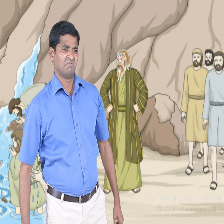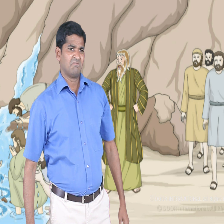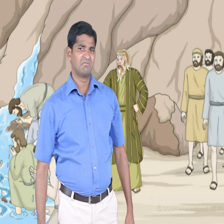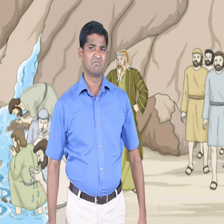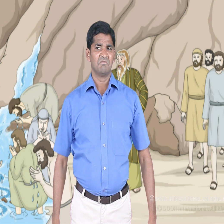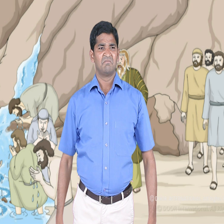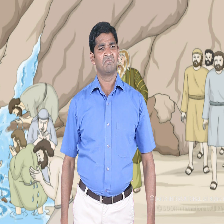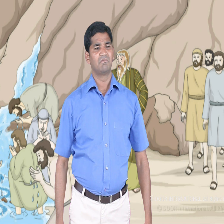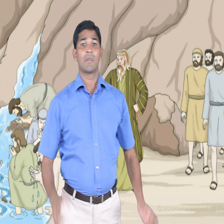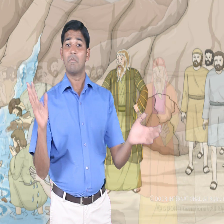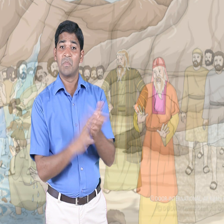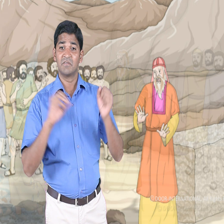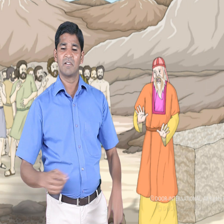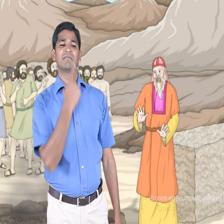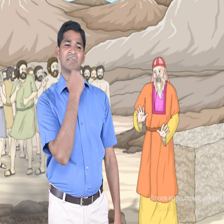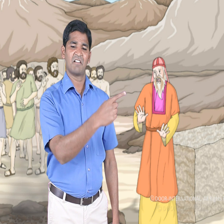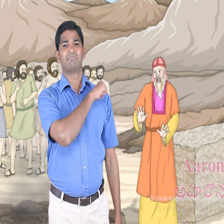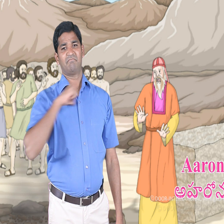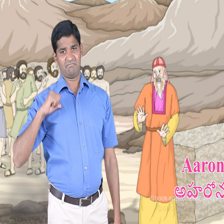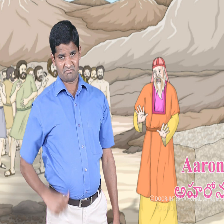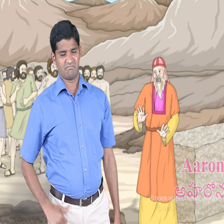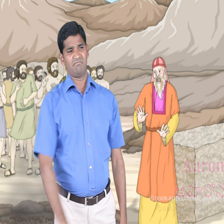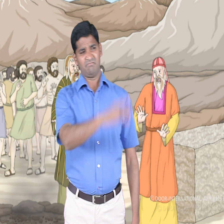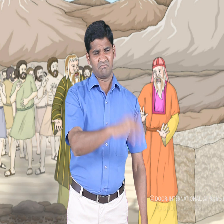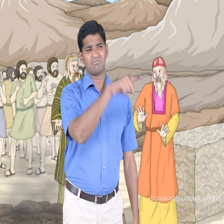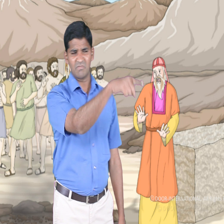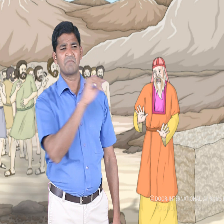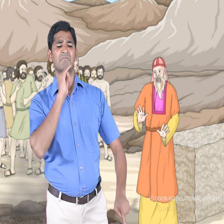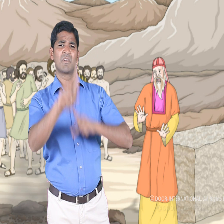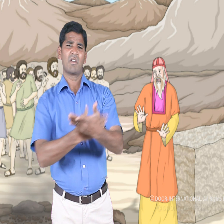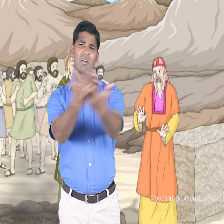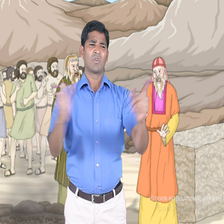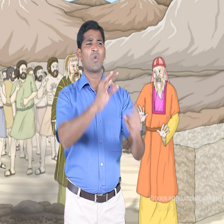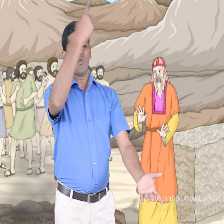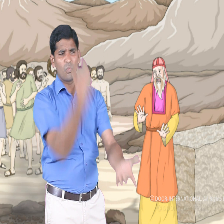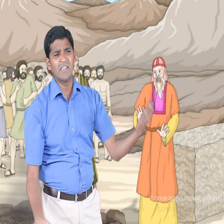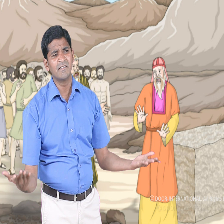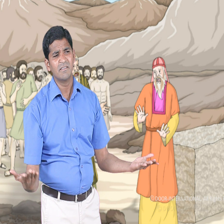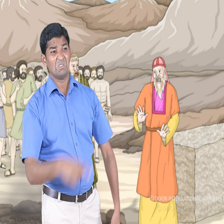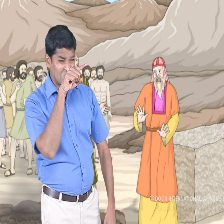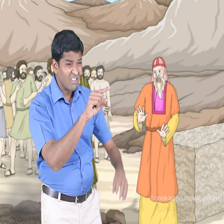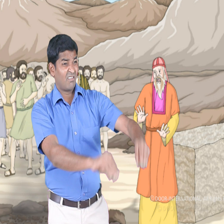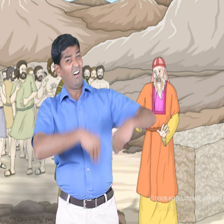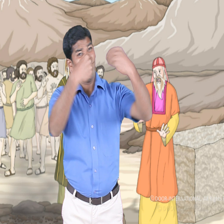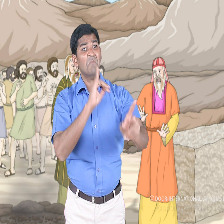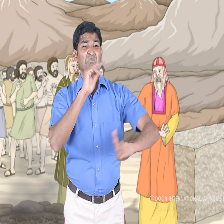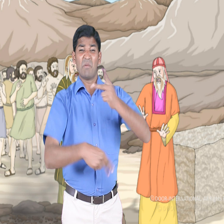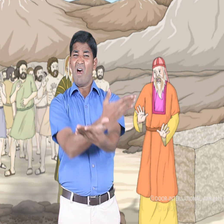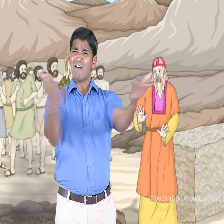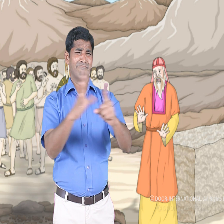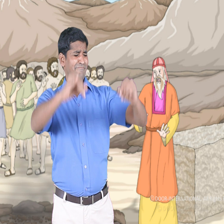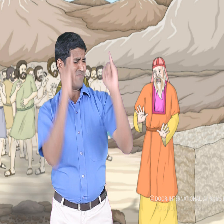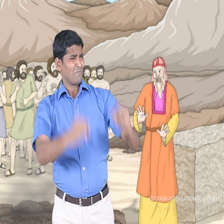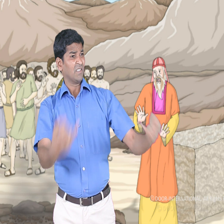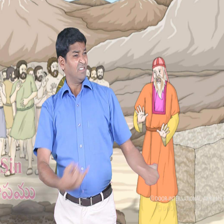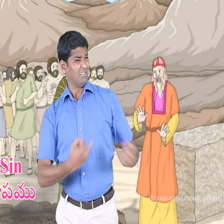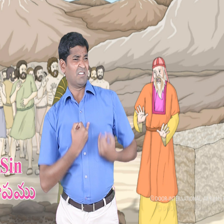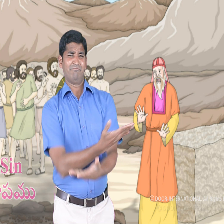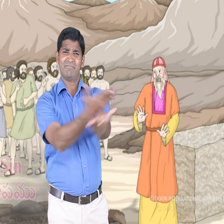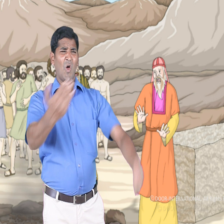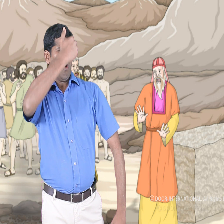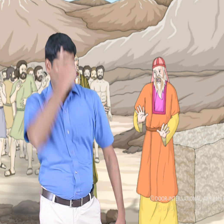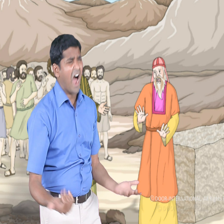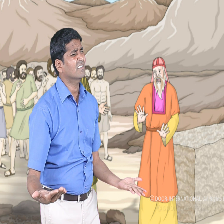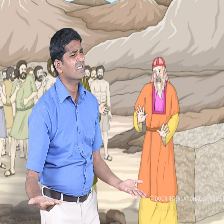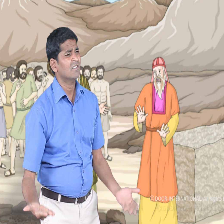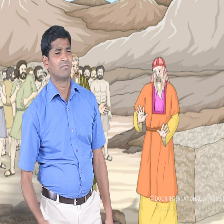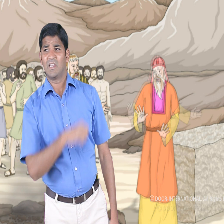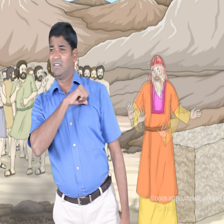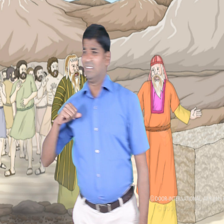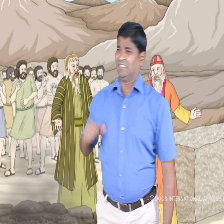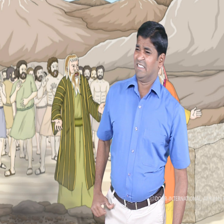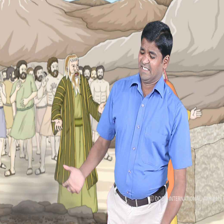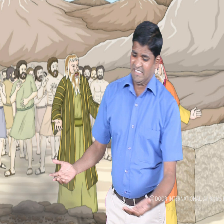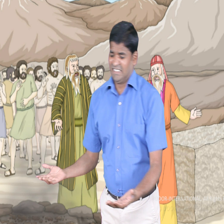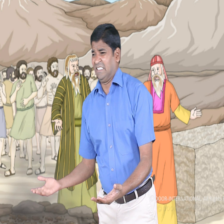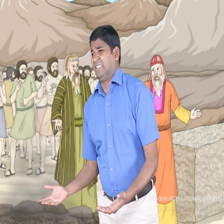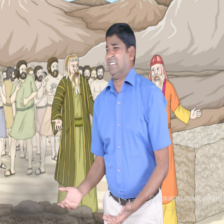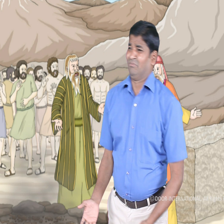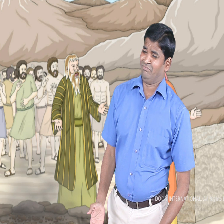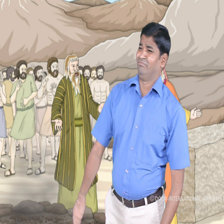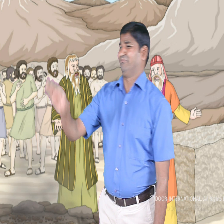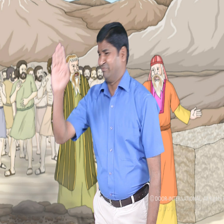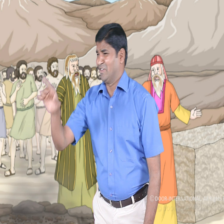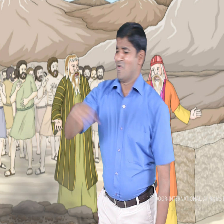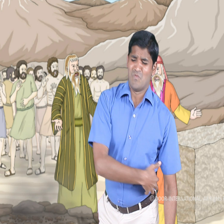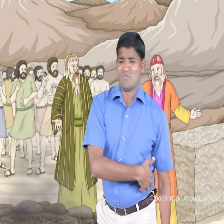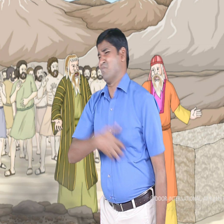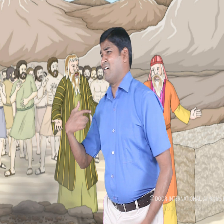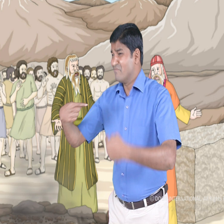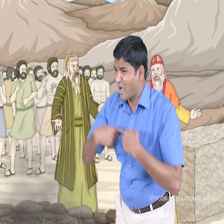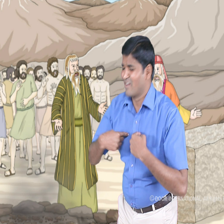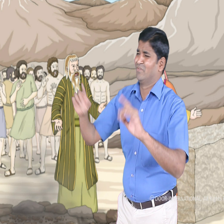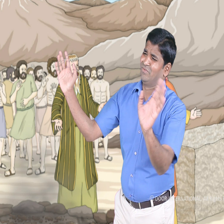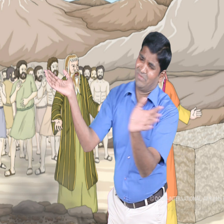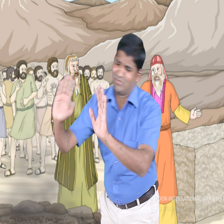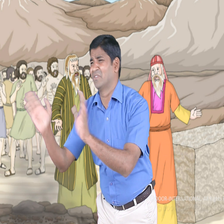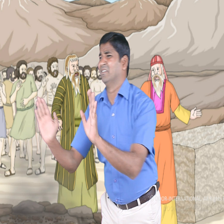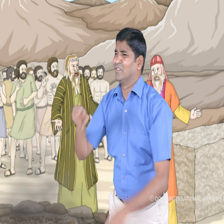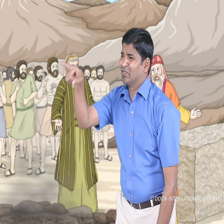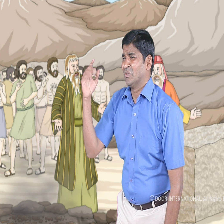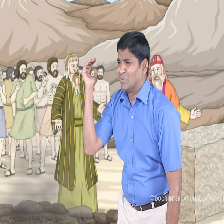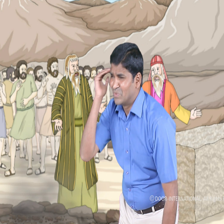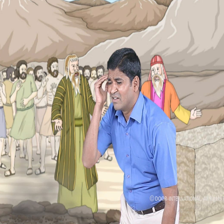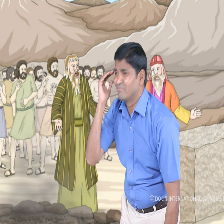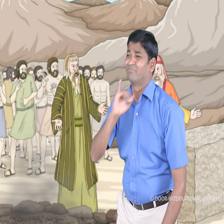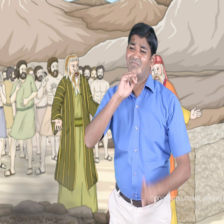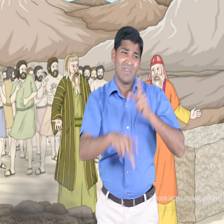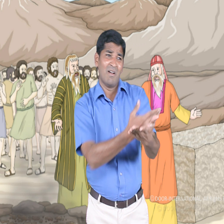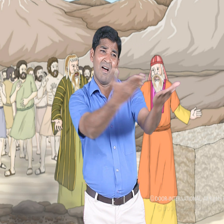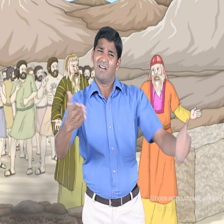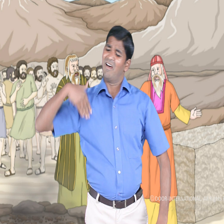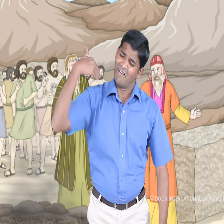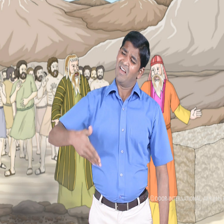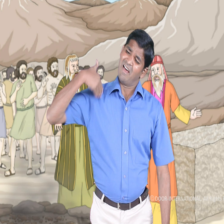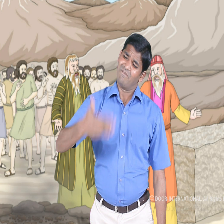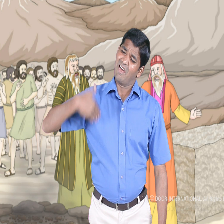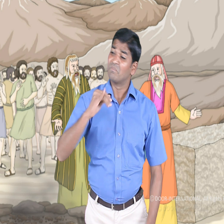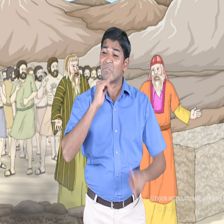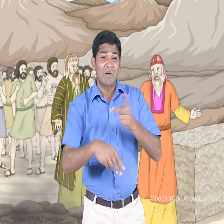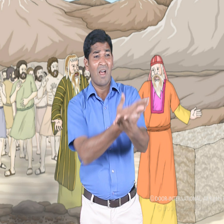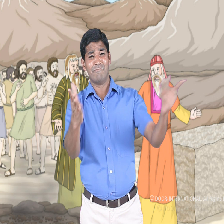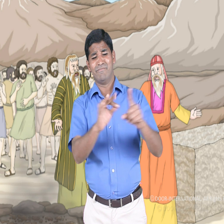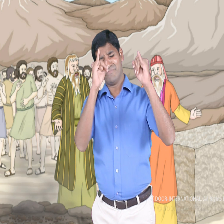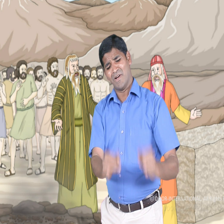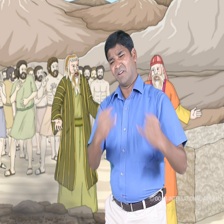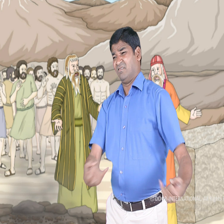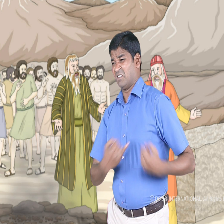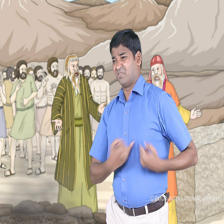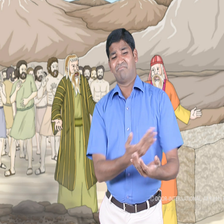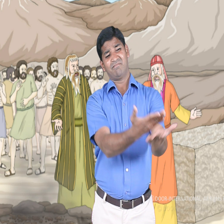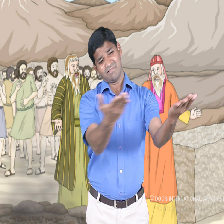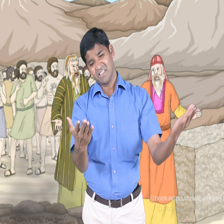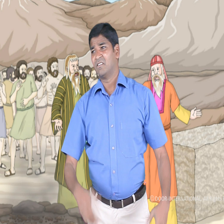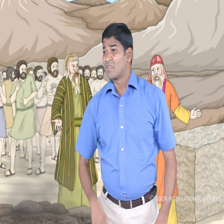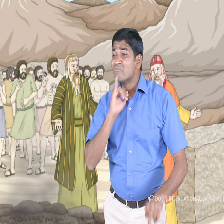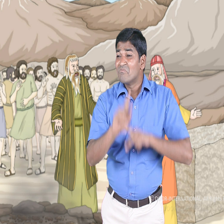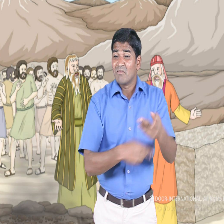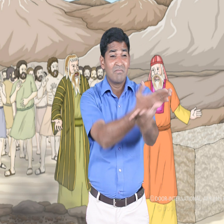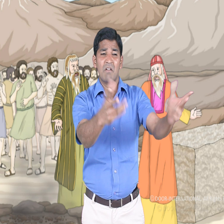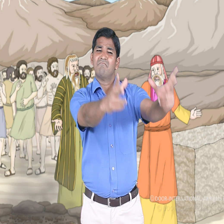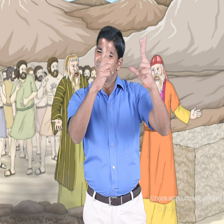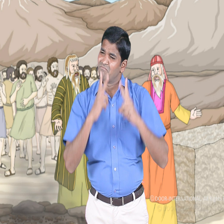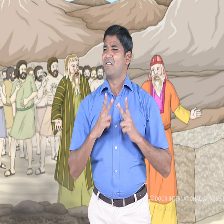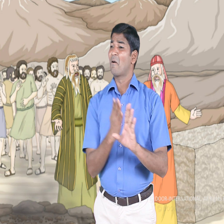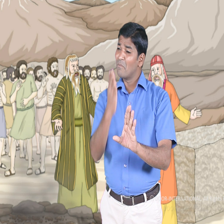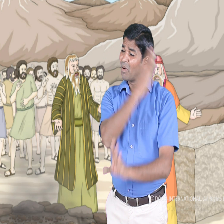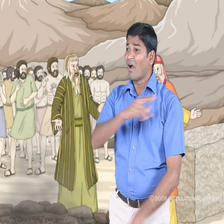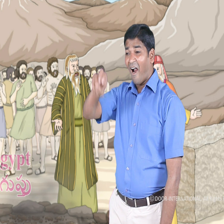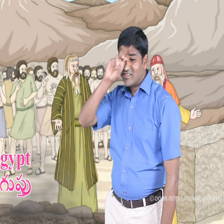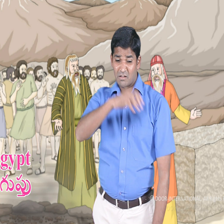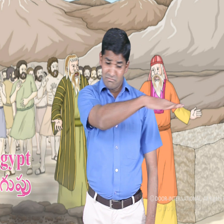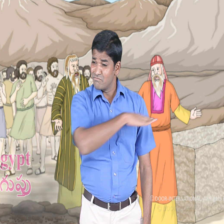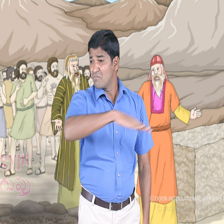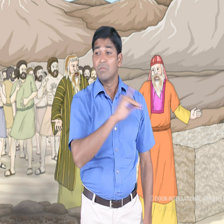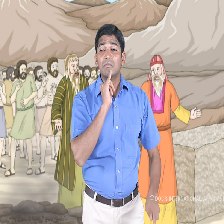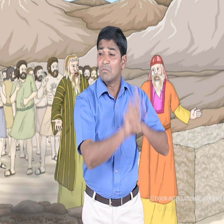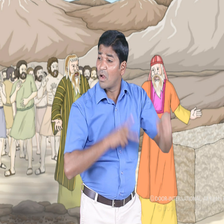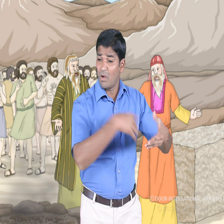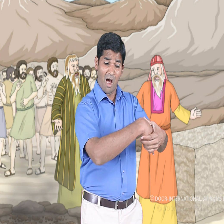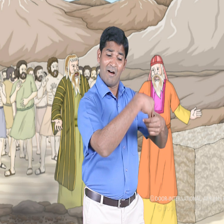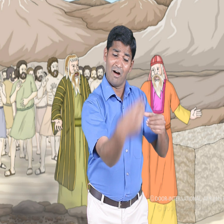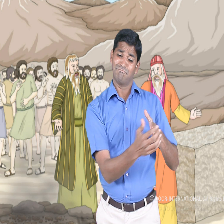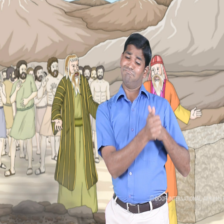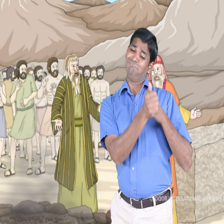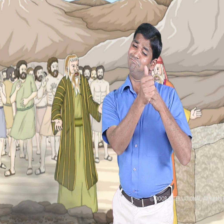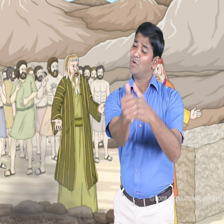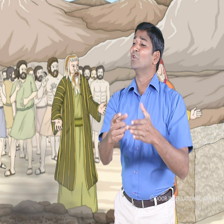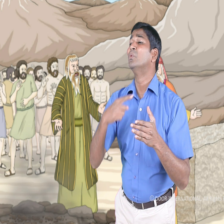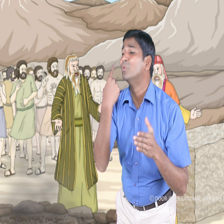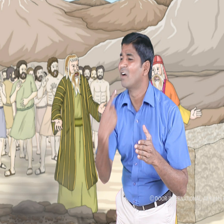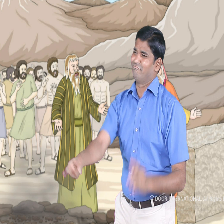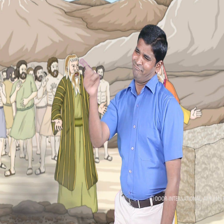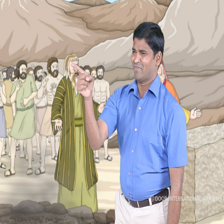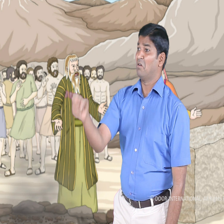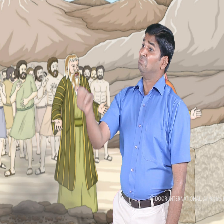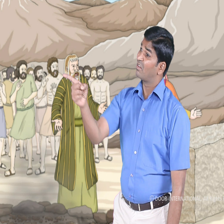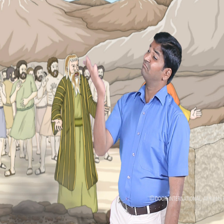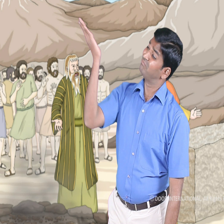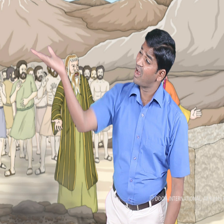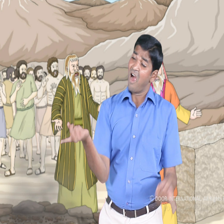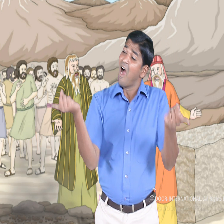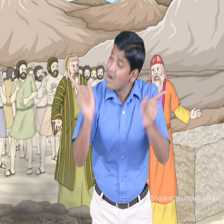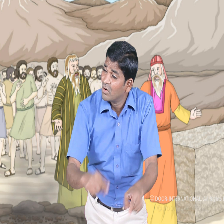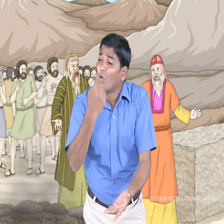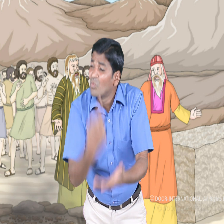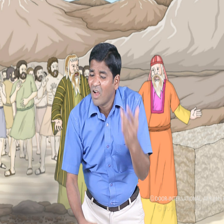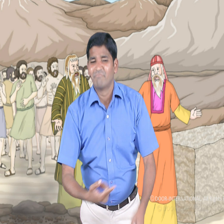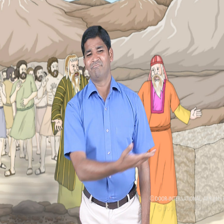“What did this people do to you,” Moses asked Aaron, “that you have led them into so great a sin?” “Do not be enraged, my lord,” Aaron replied. “You yourself know that the people are intent on evil.